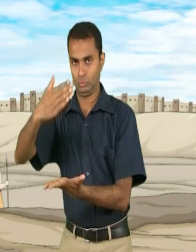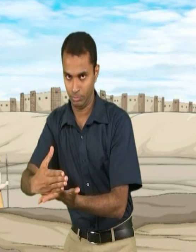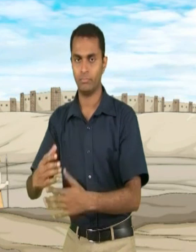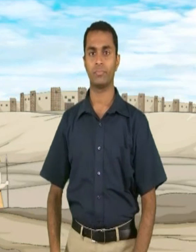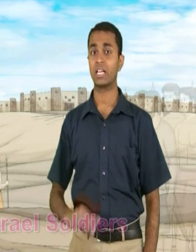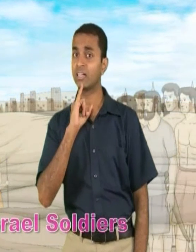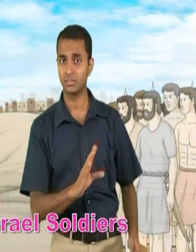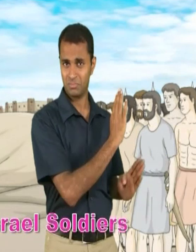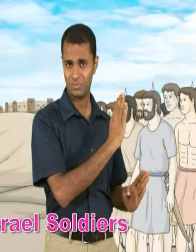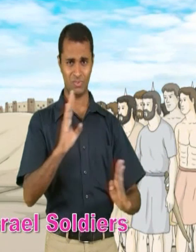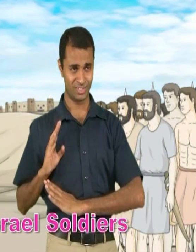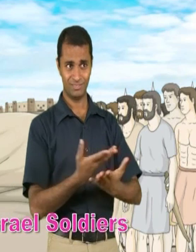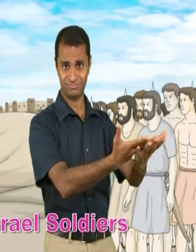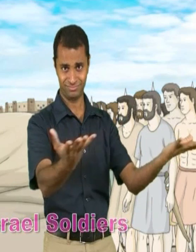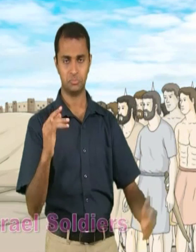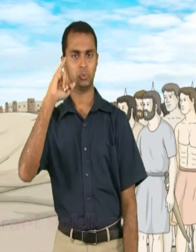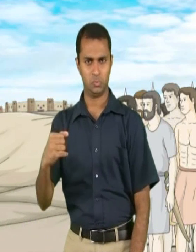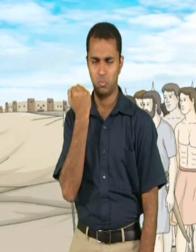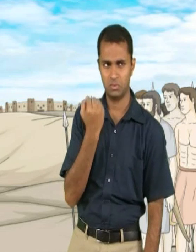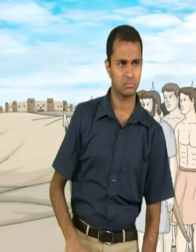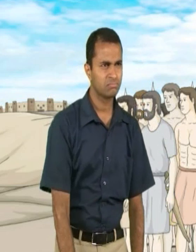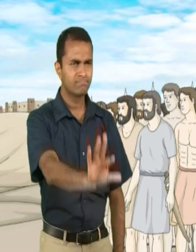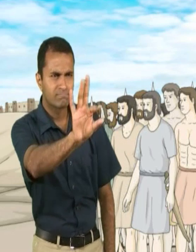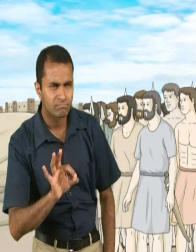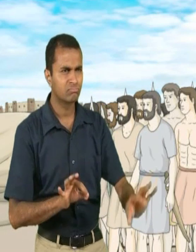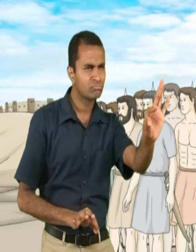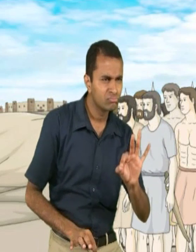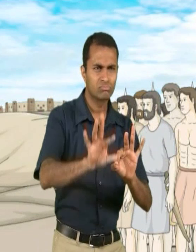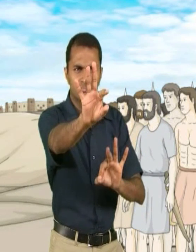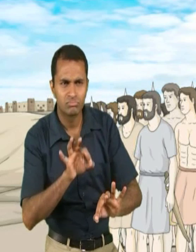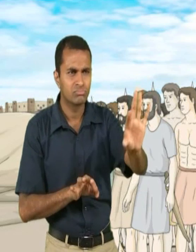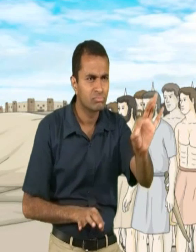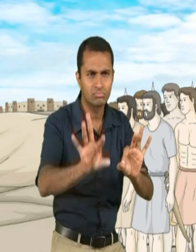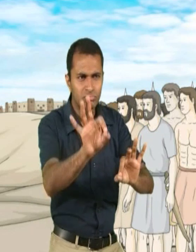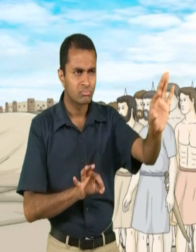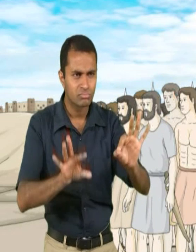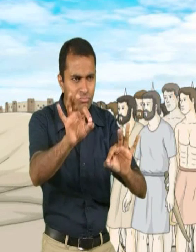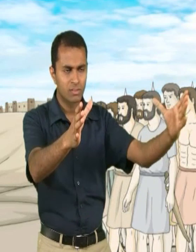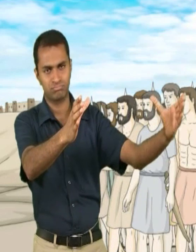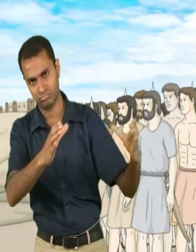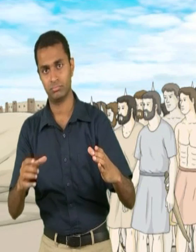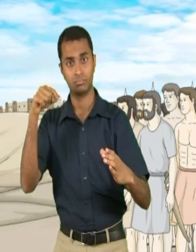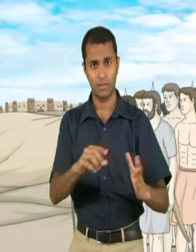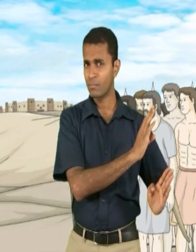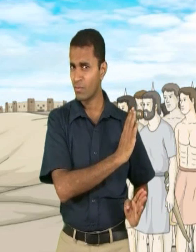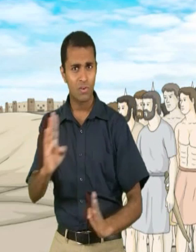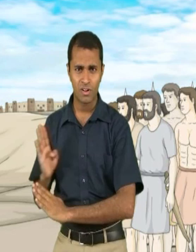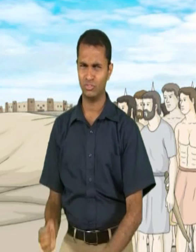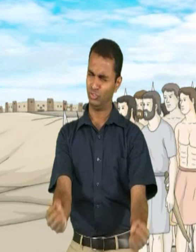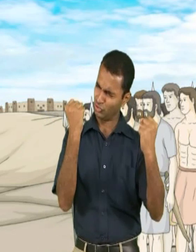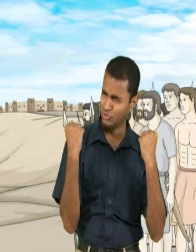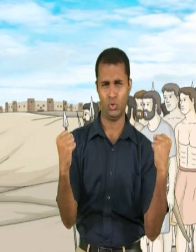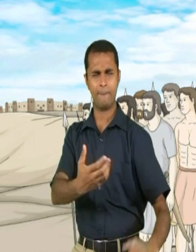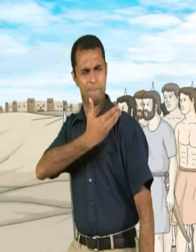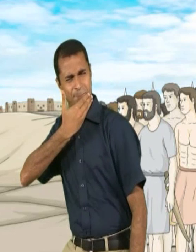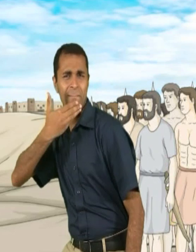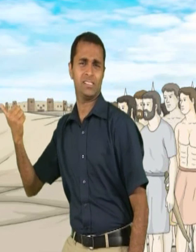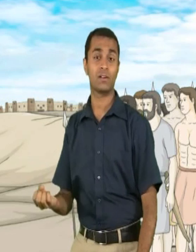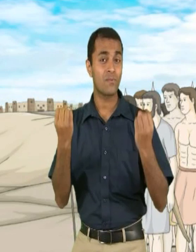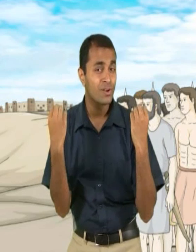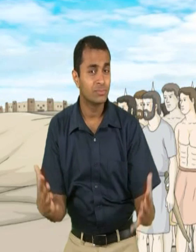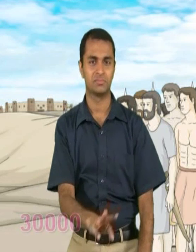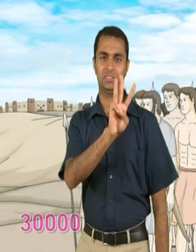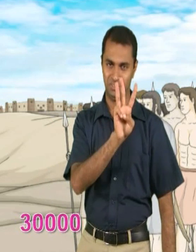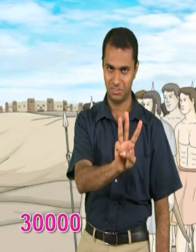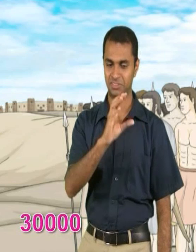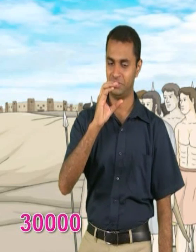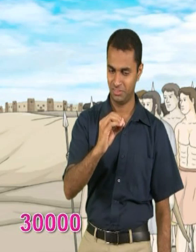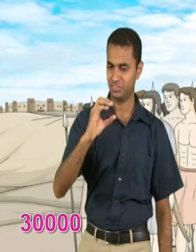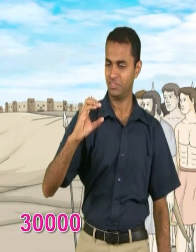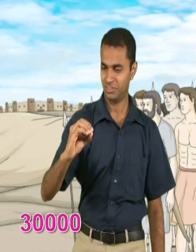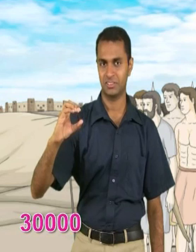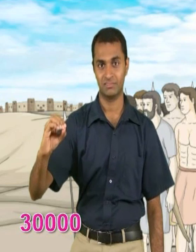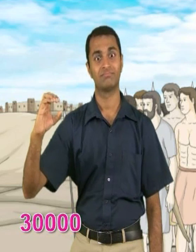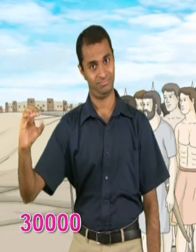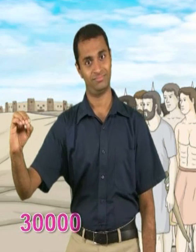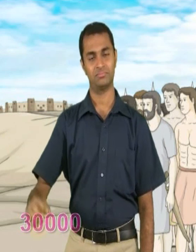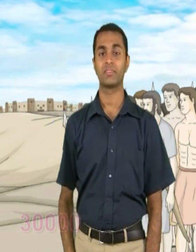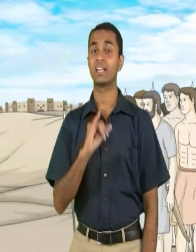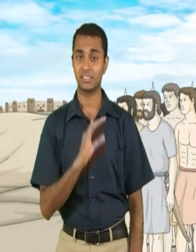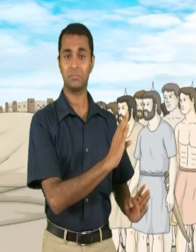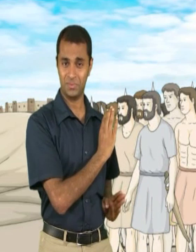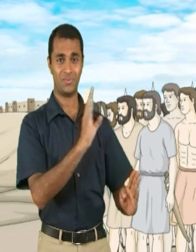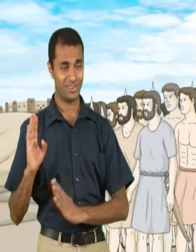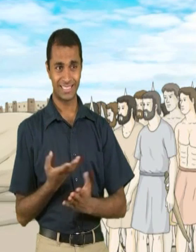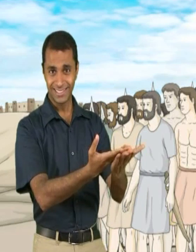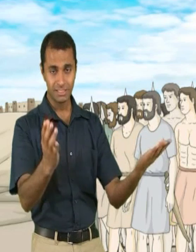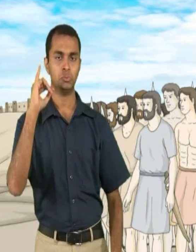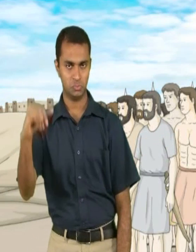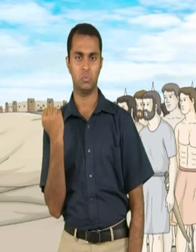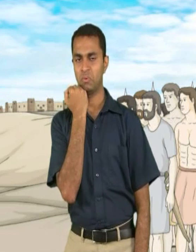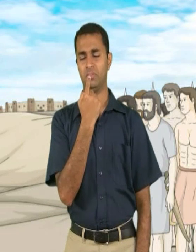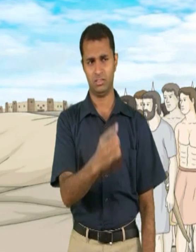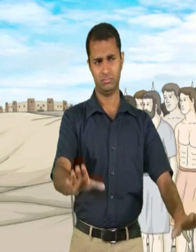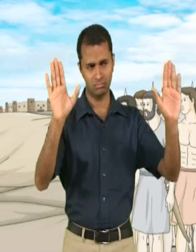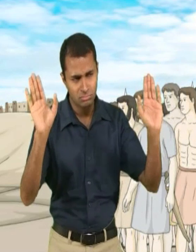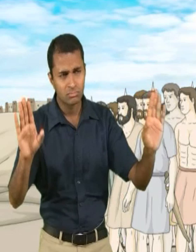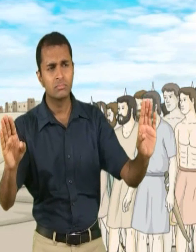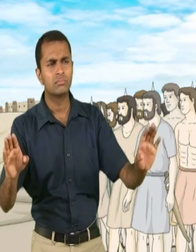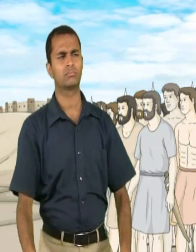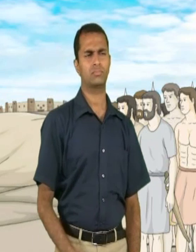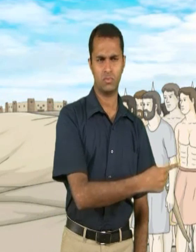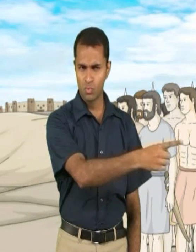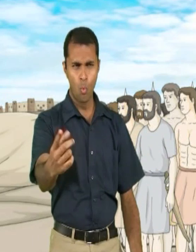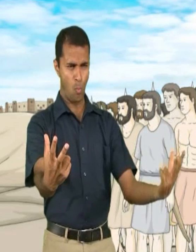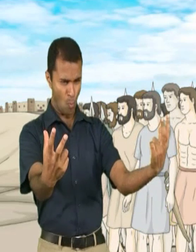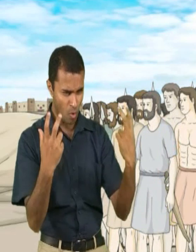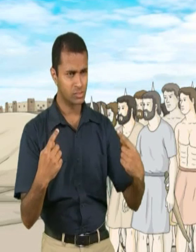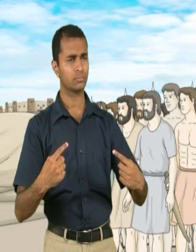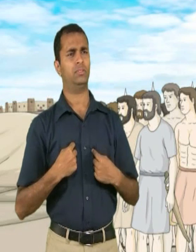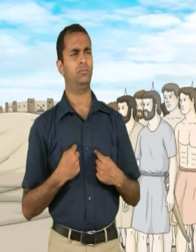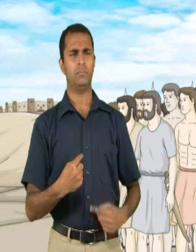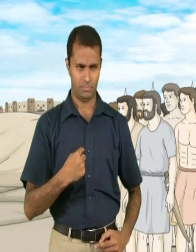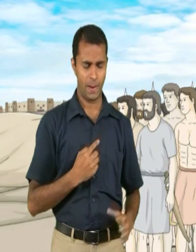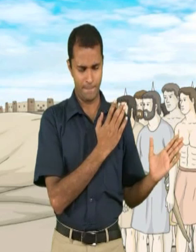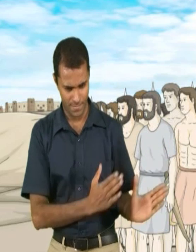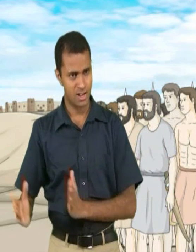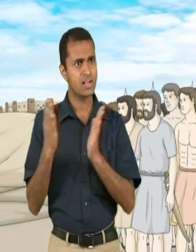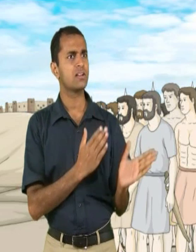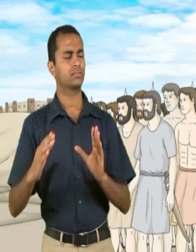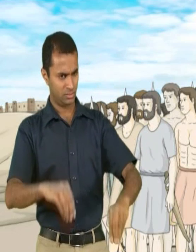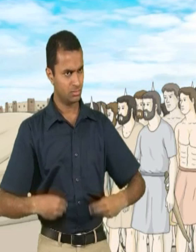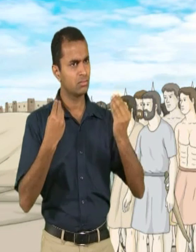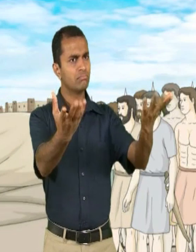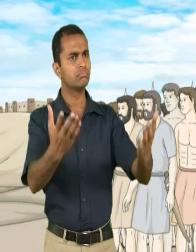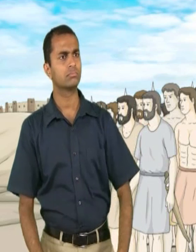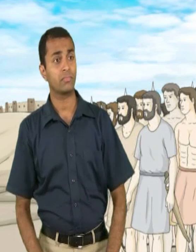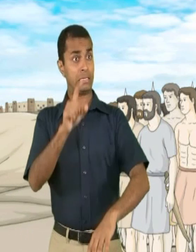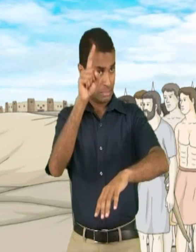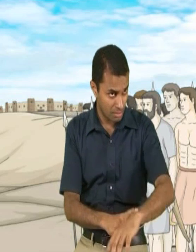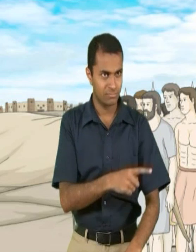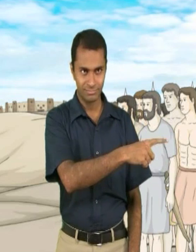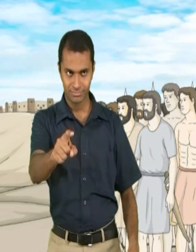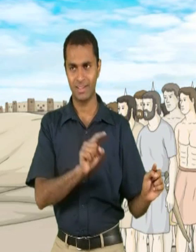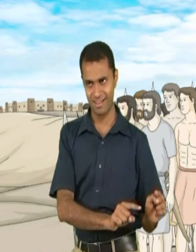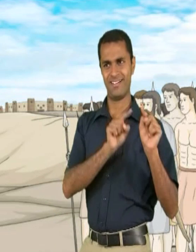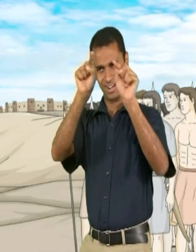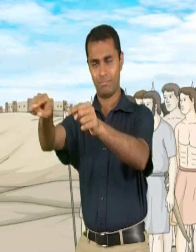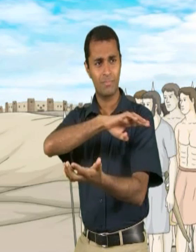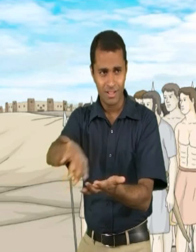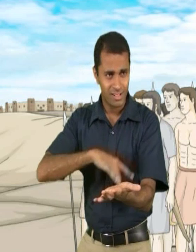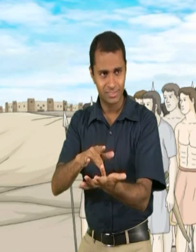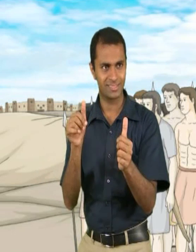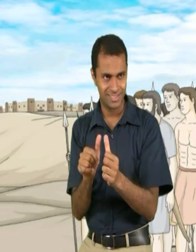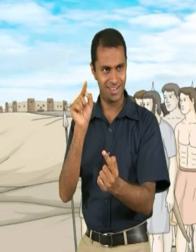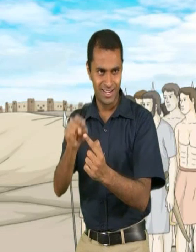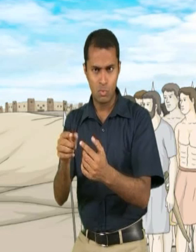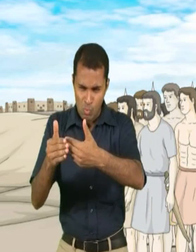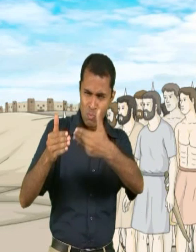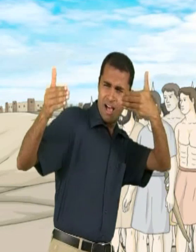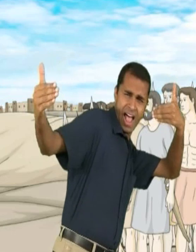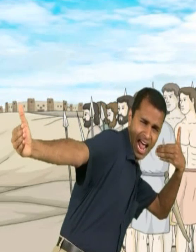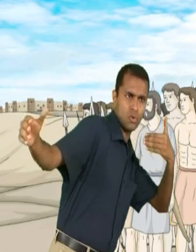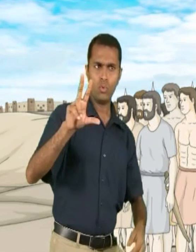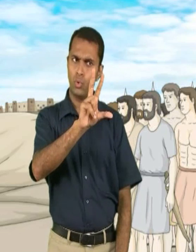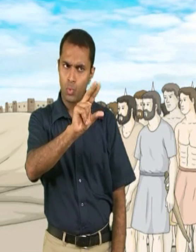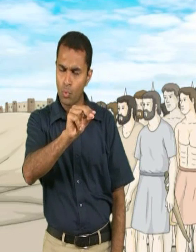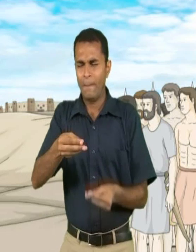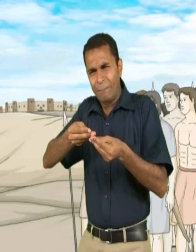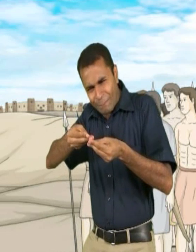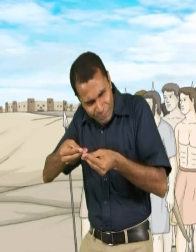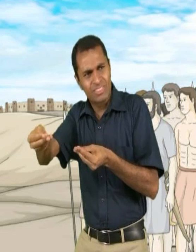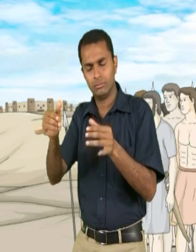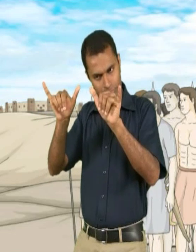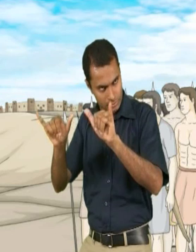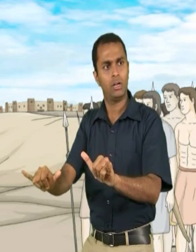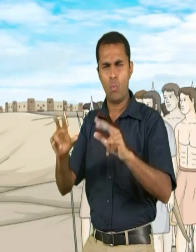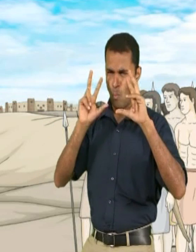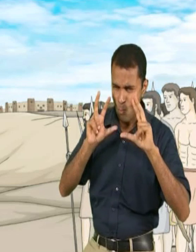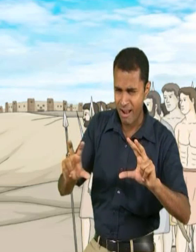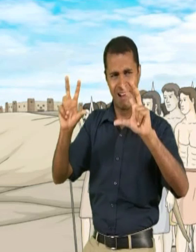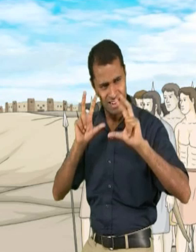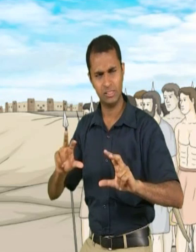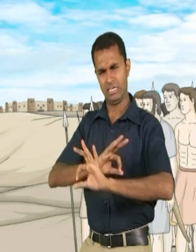Joshua chose 30,000 mighty men of valor and sent them out at night with these orders: “Pay attention. You are to lie in ambush behind the city, not too far from it. All of you must be ready. Then I and all the troops with me will advance on the city.